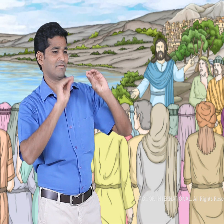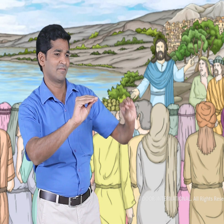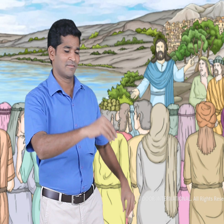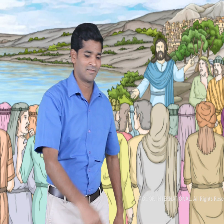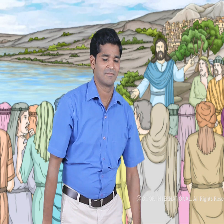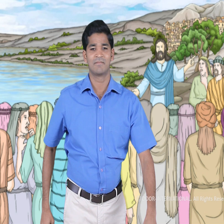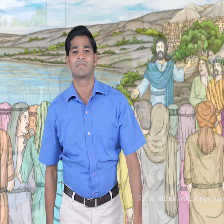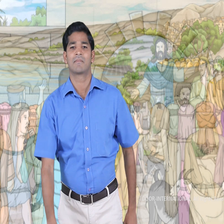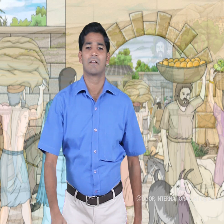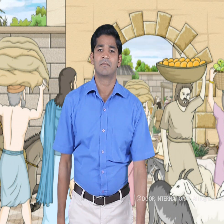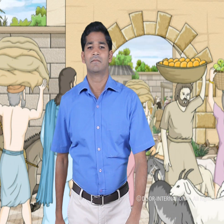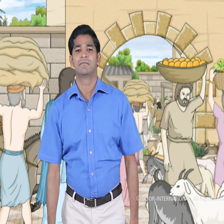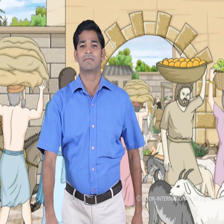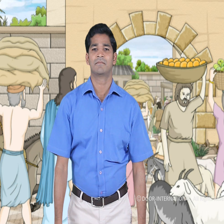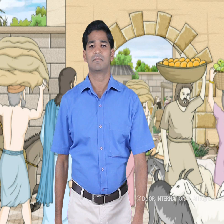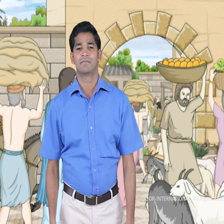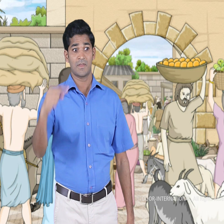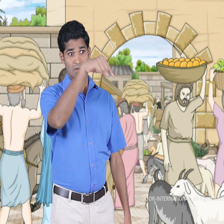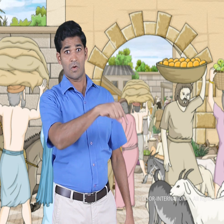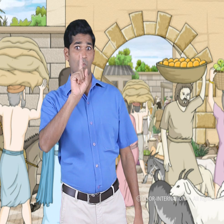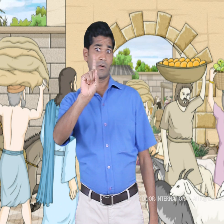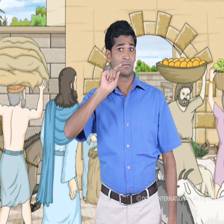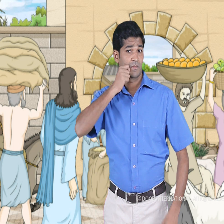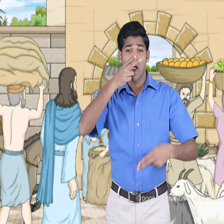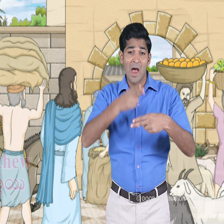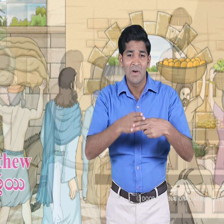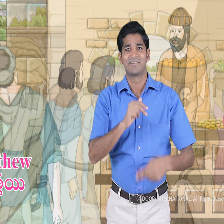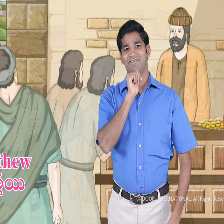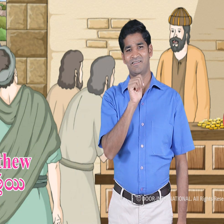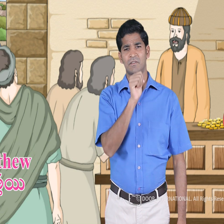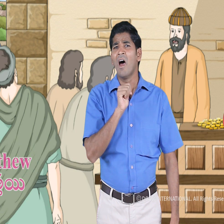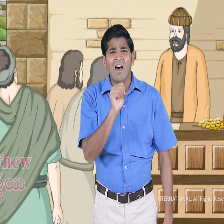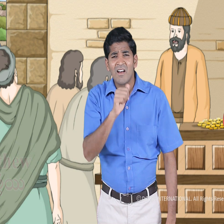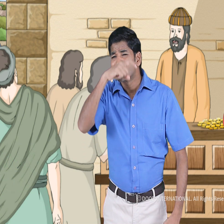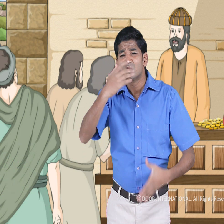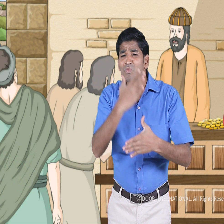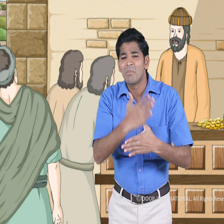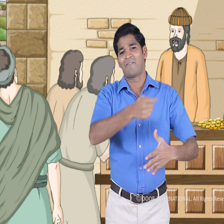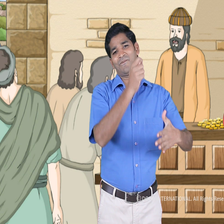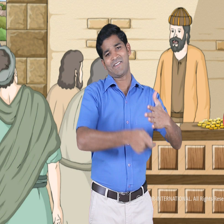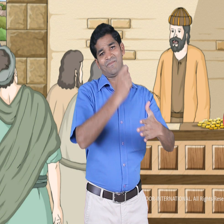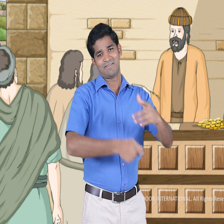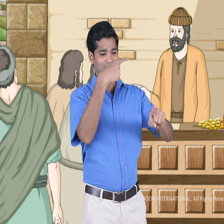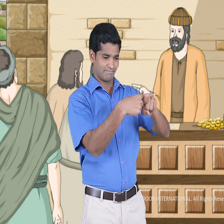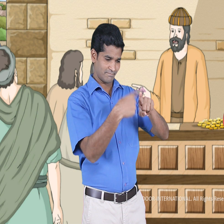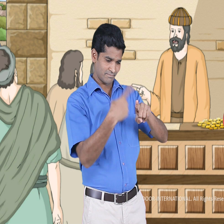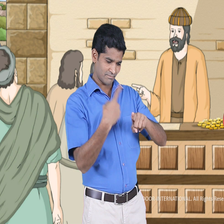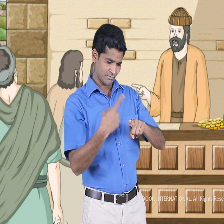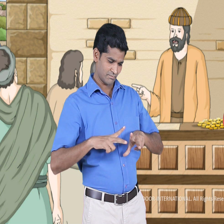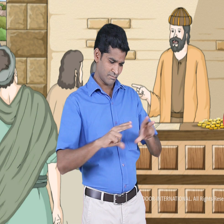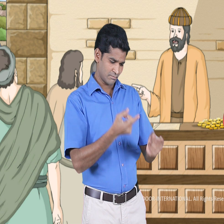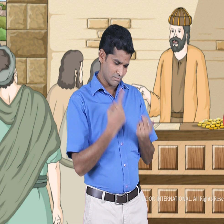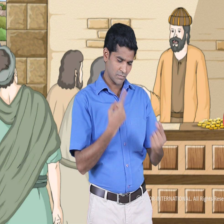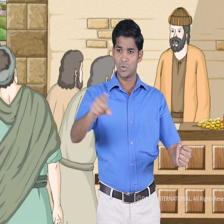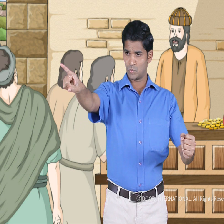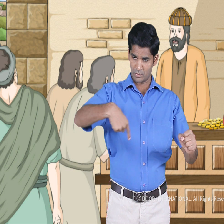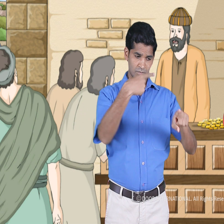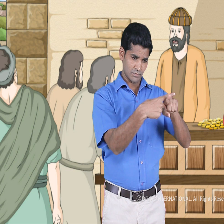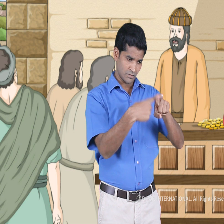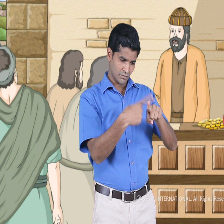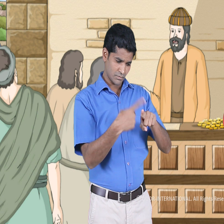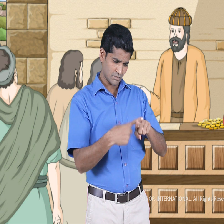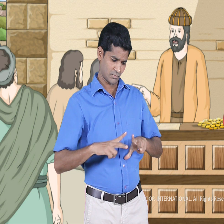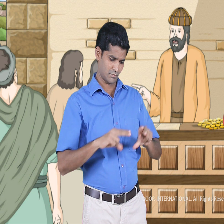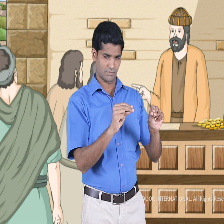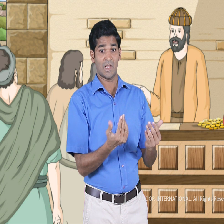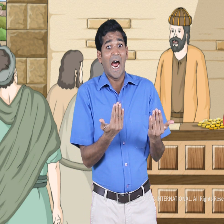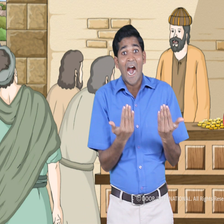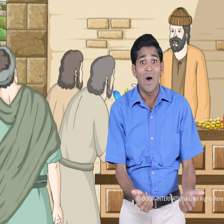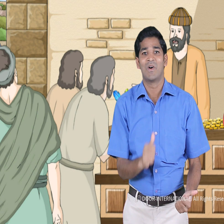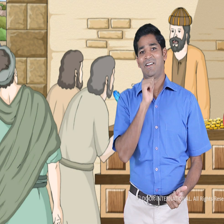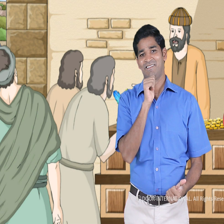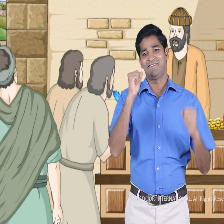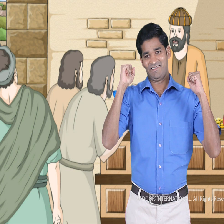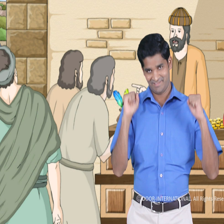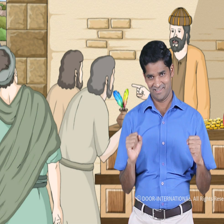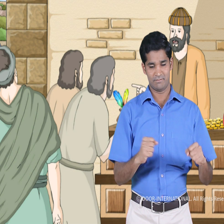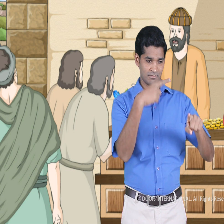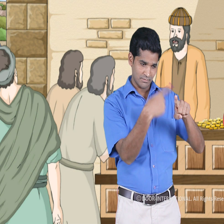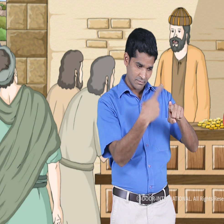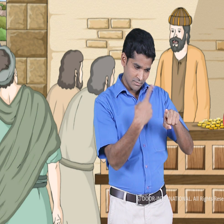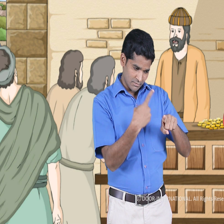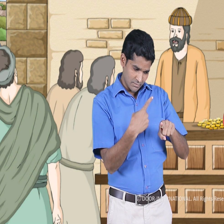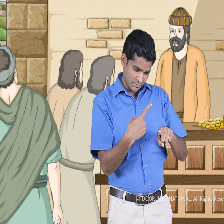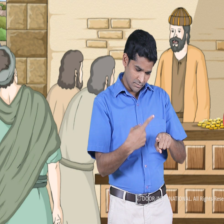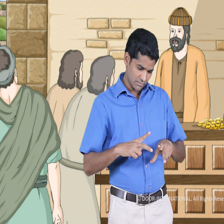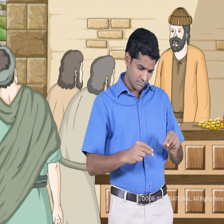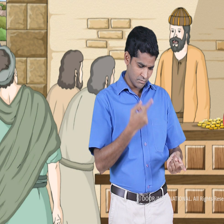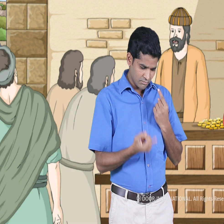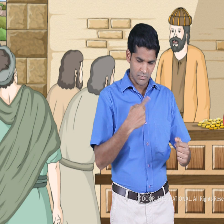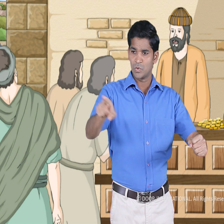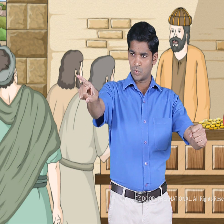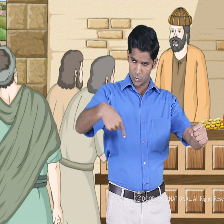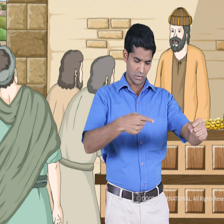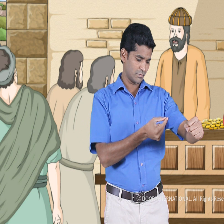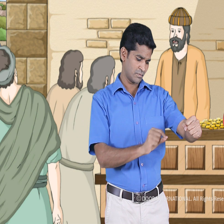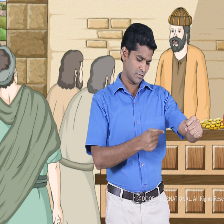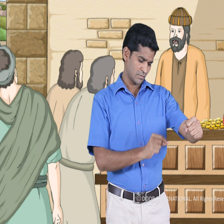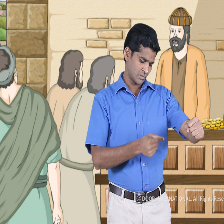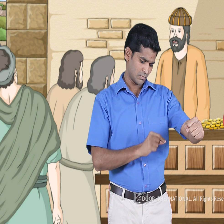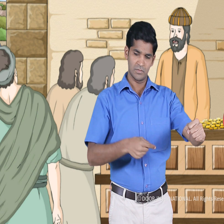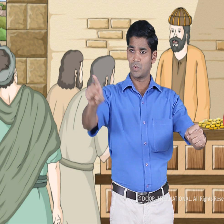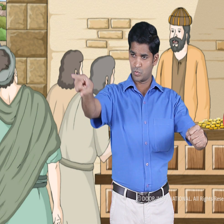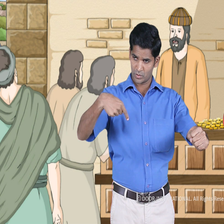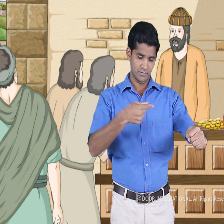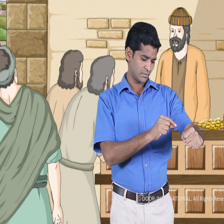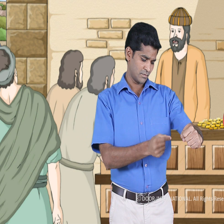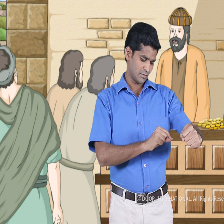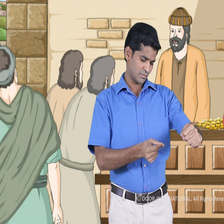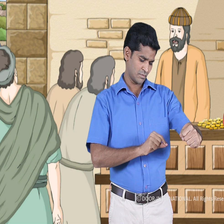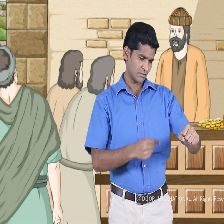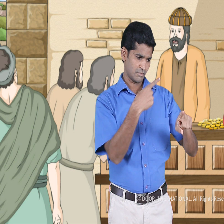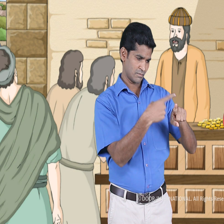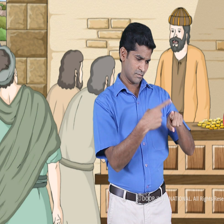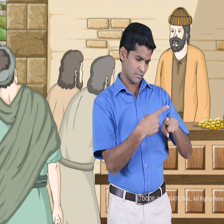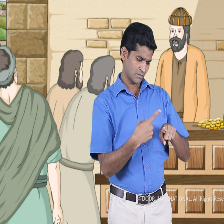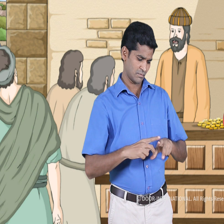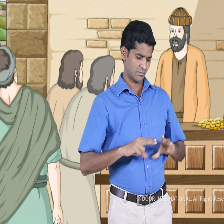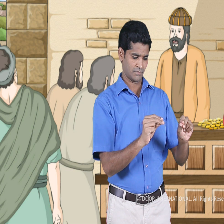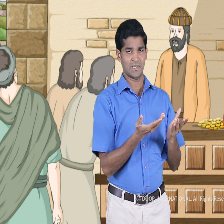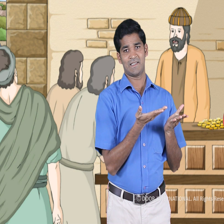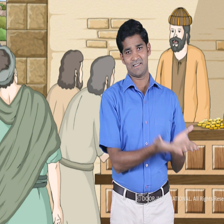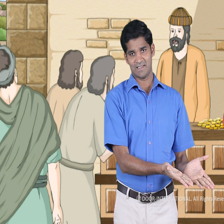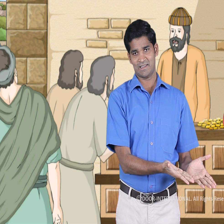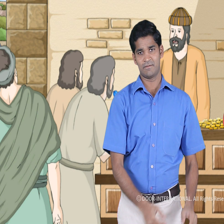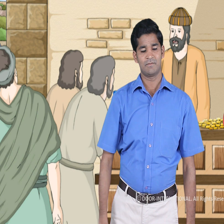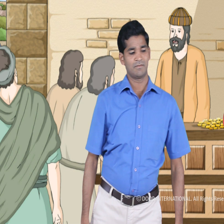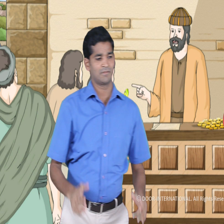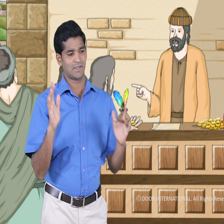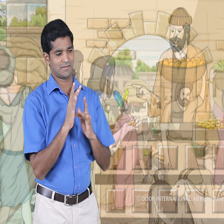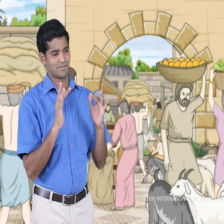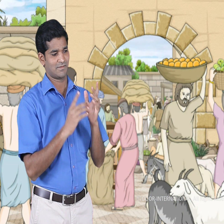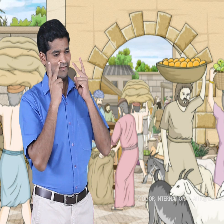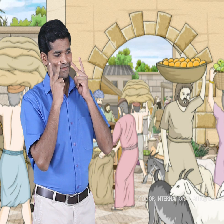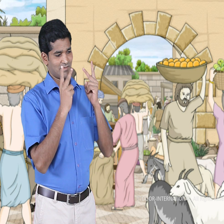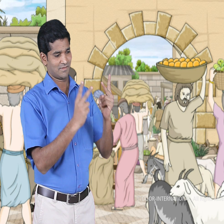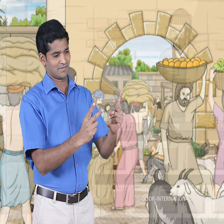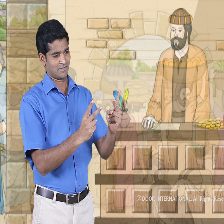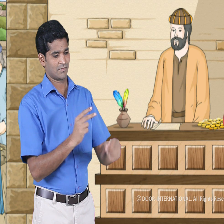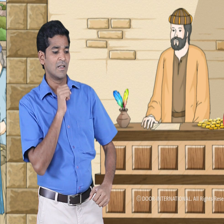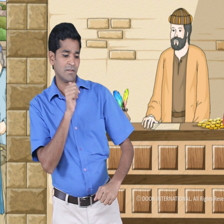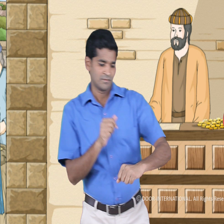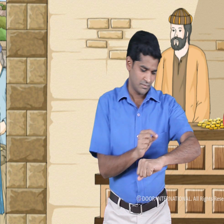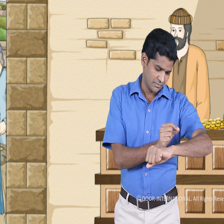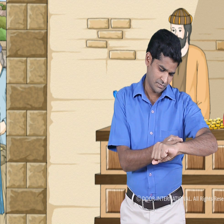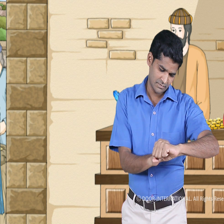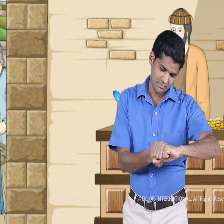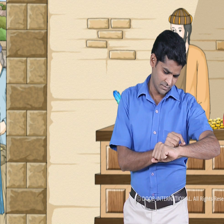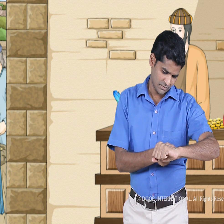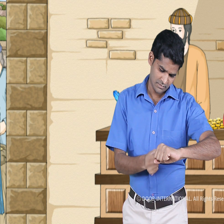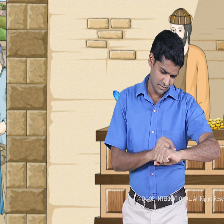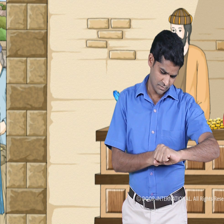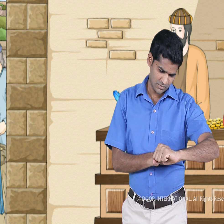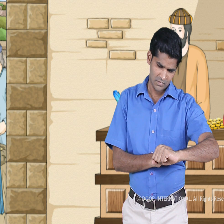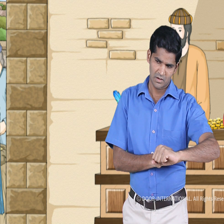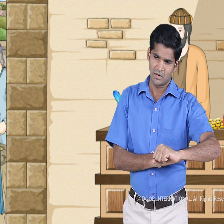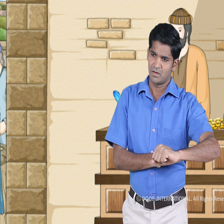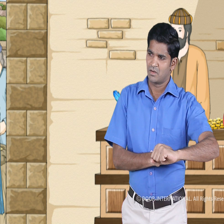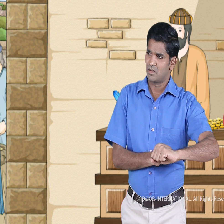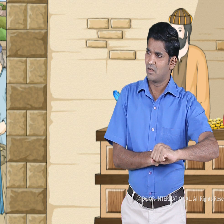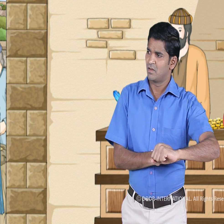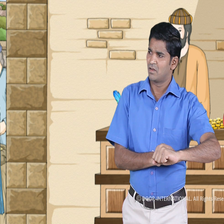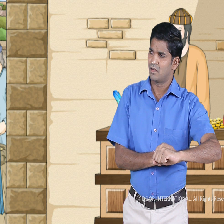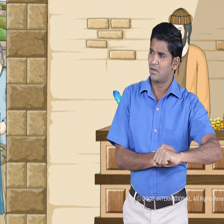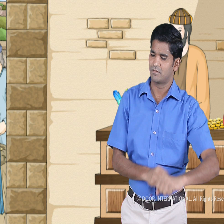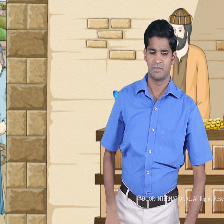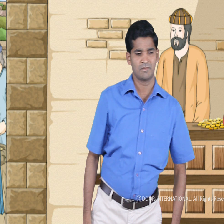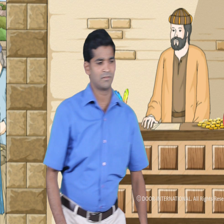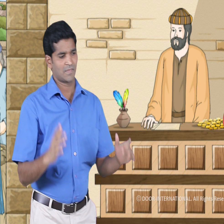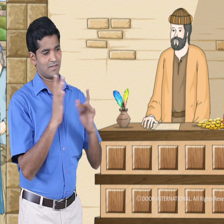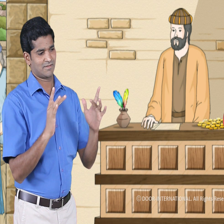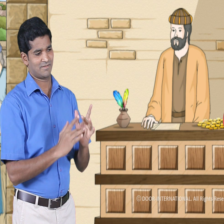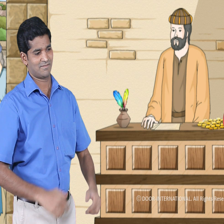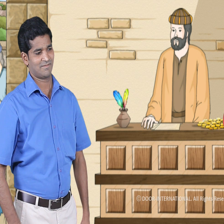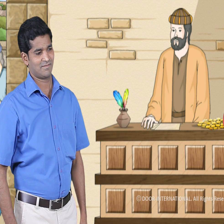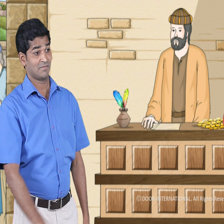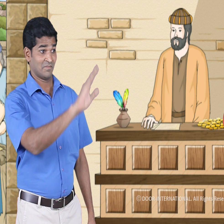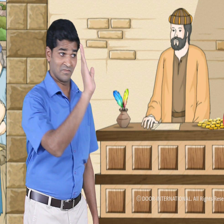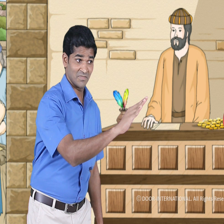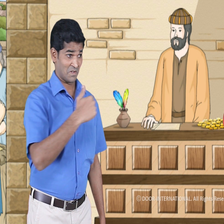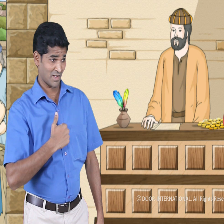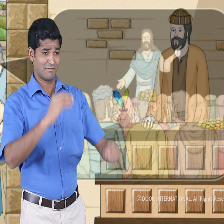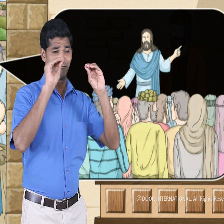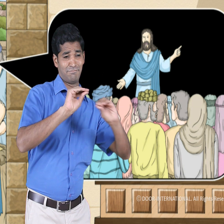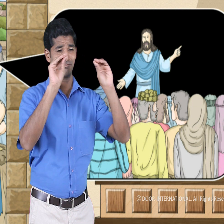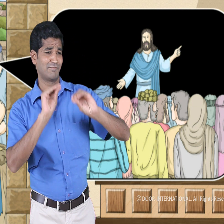As He was walking along, He saw Levi son of Alphaeus sitting at the tax booth.